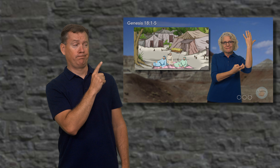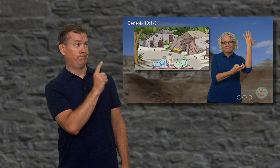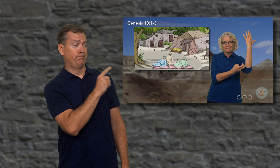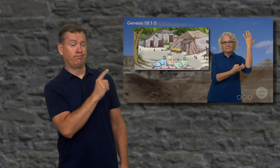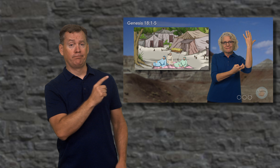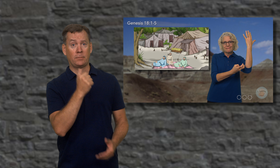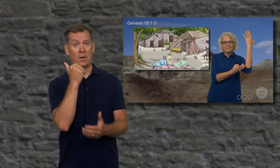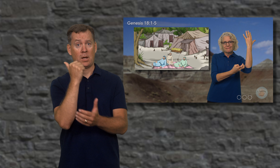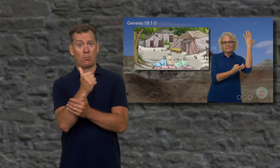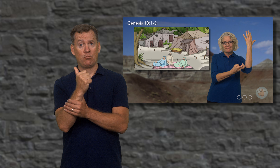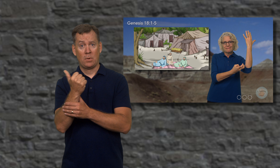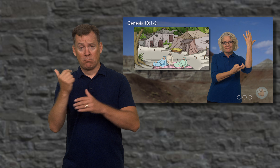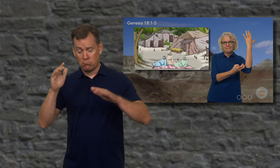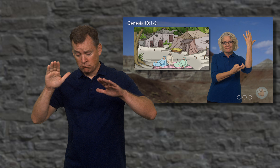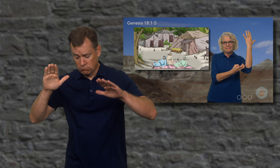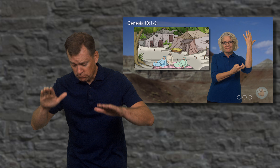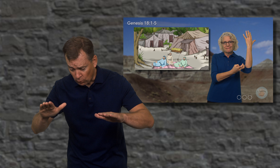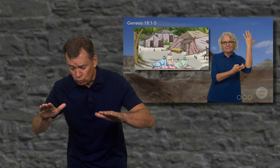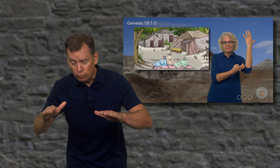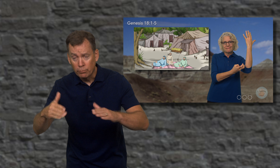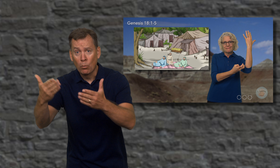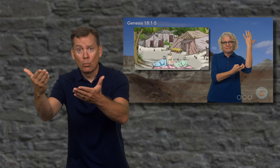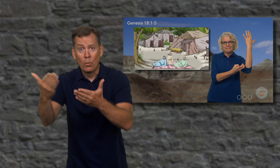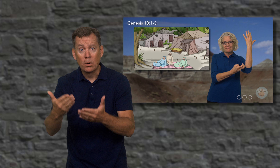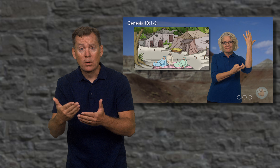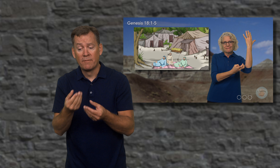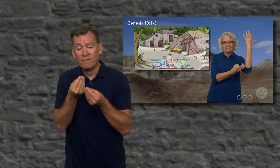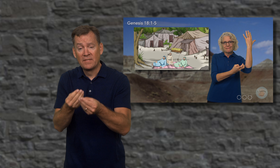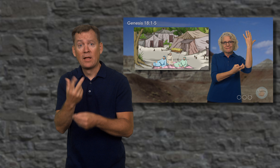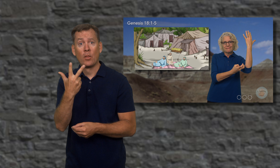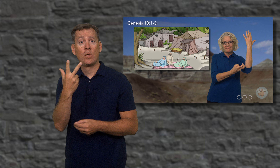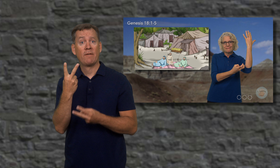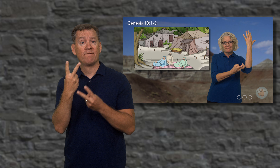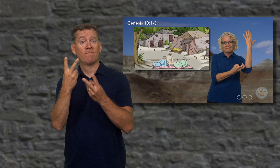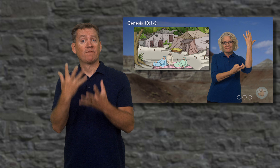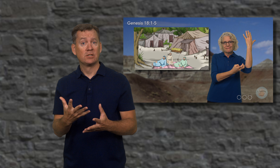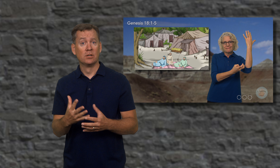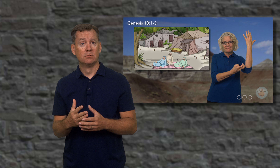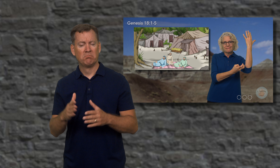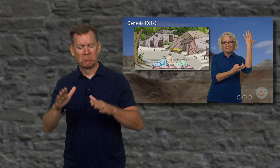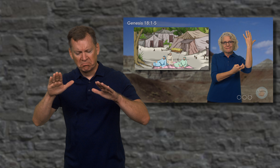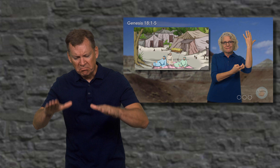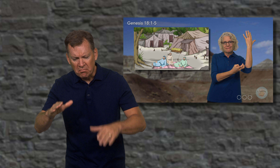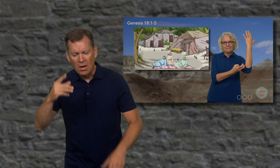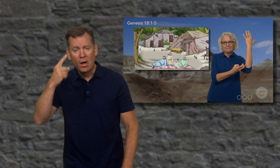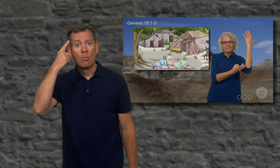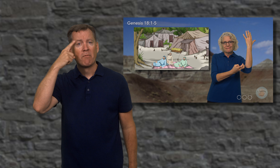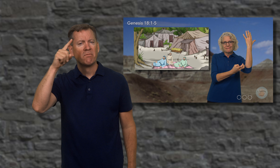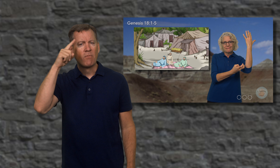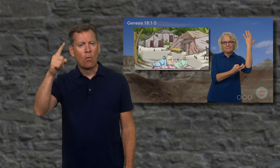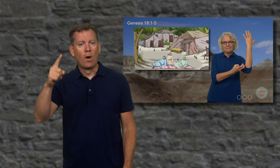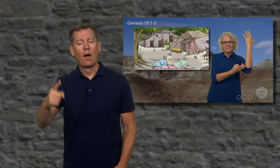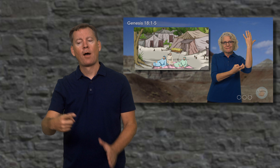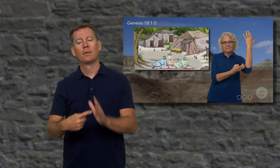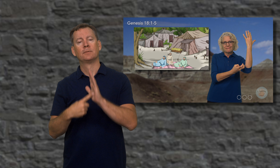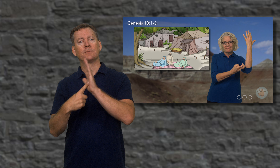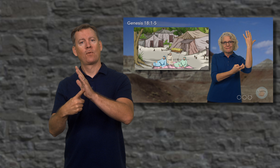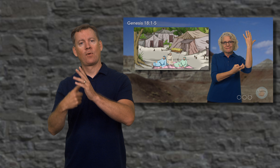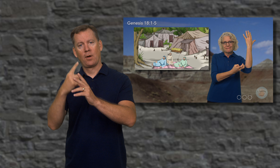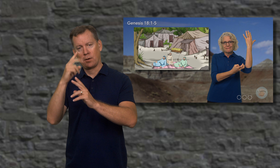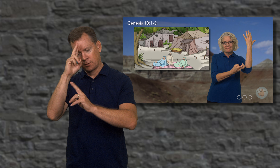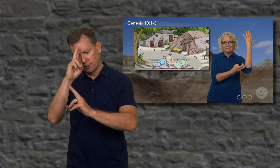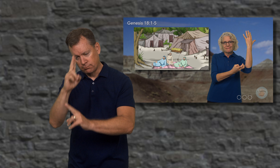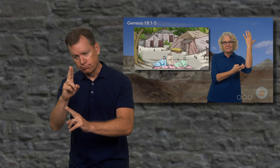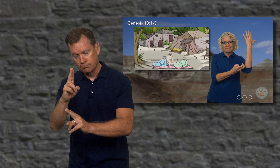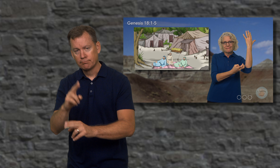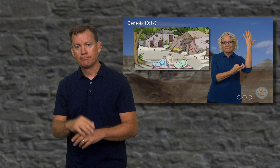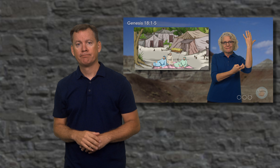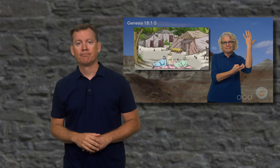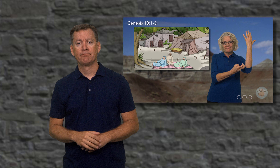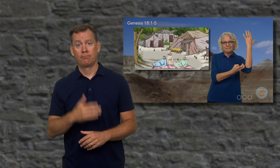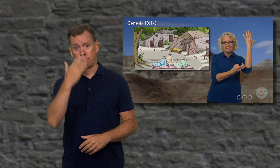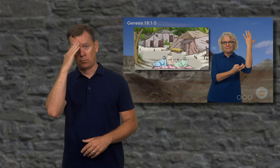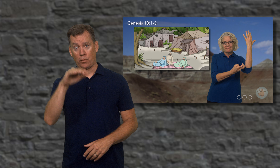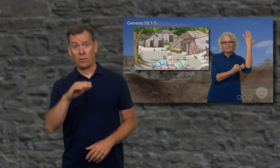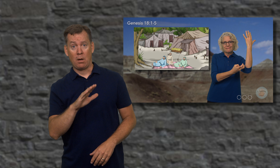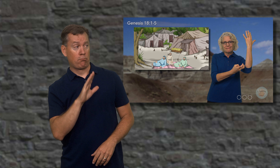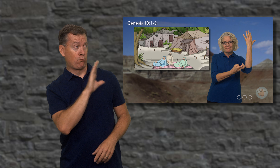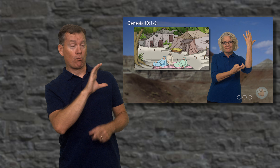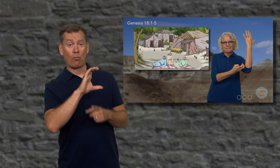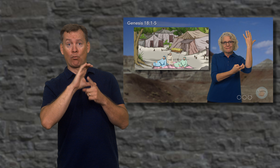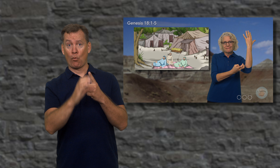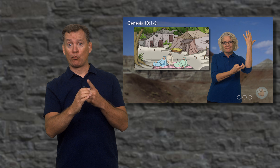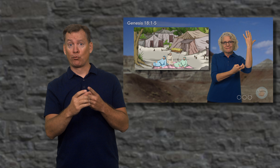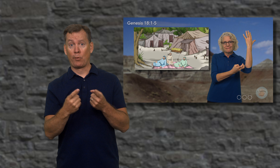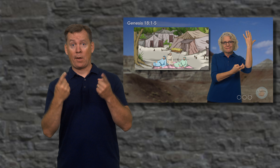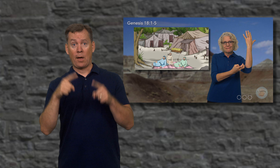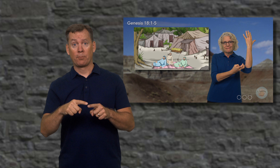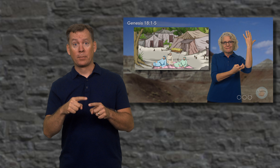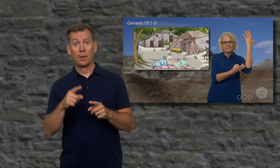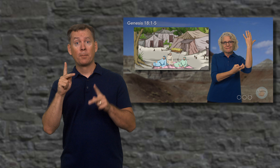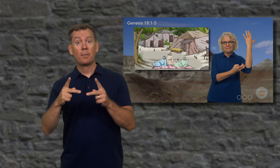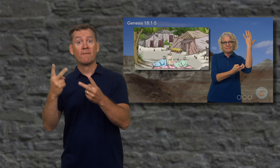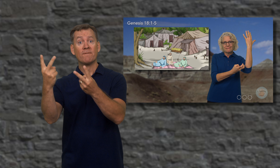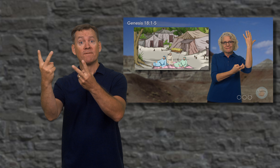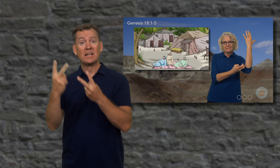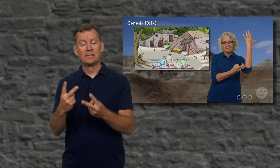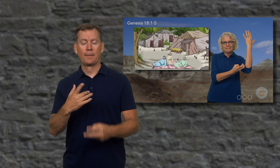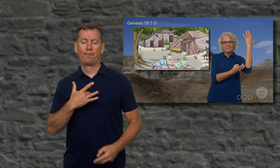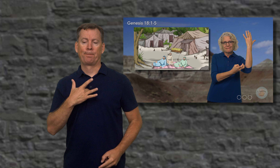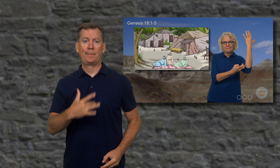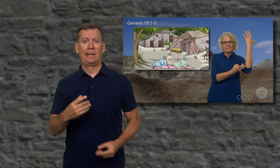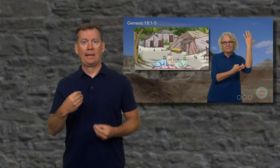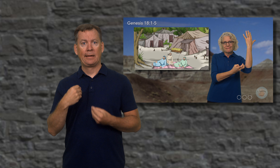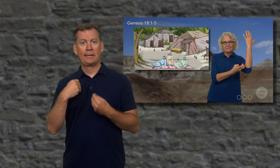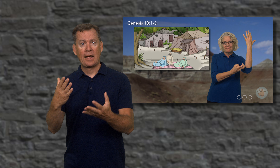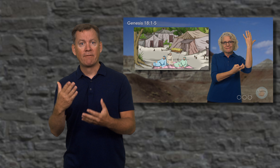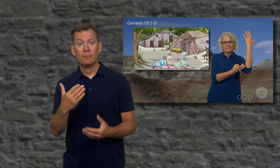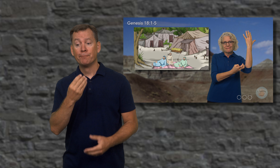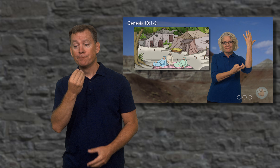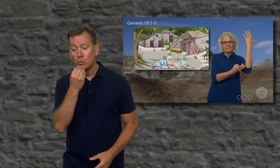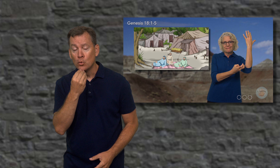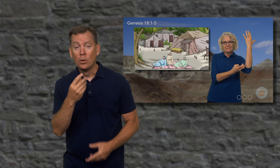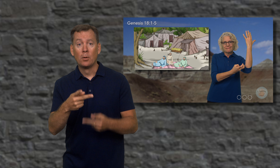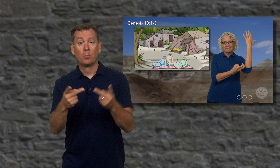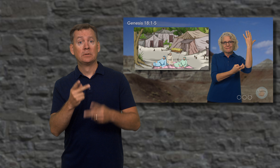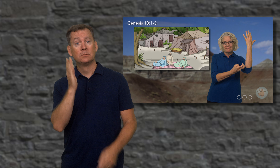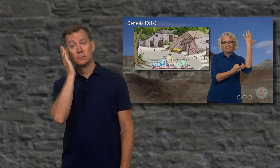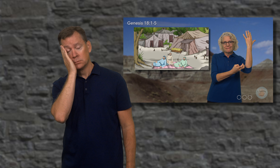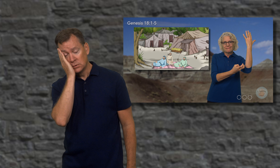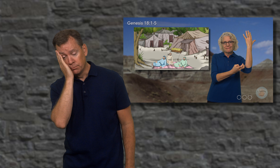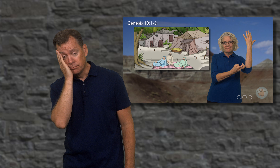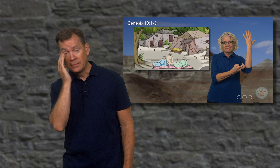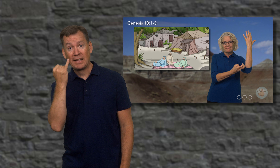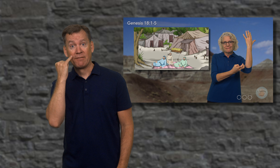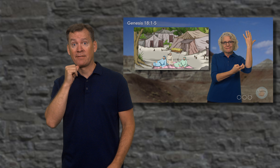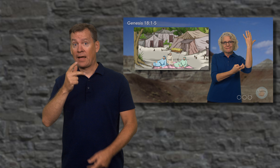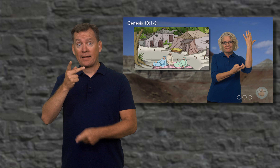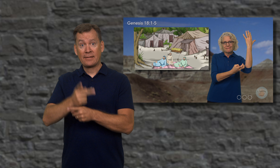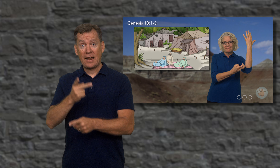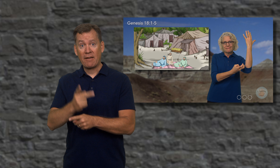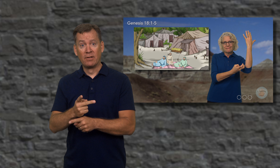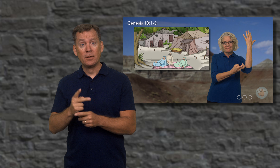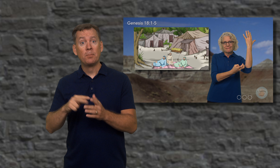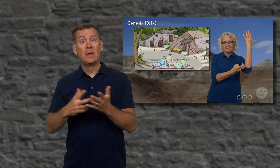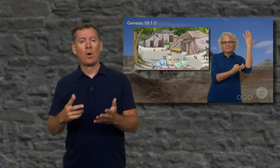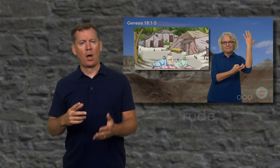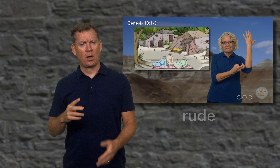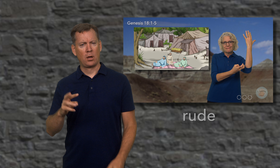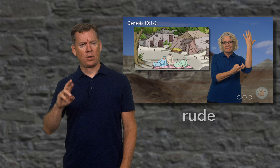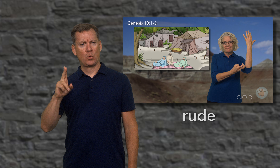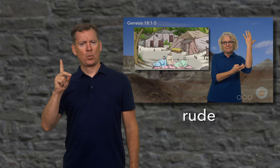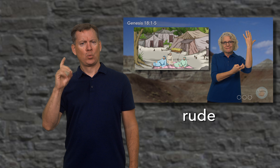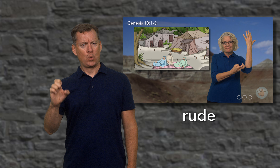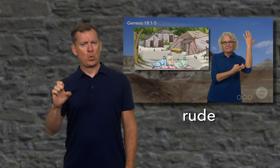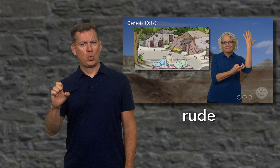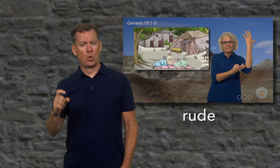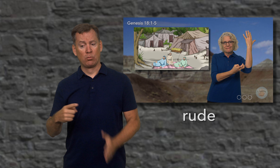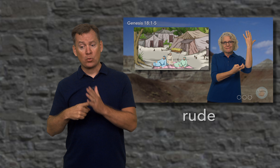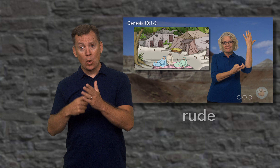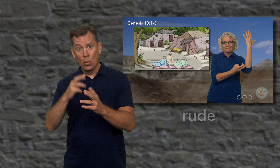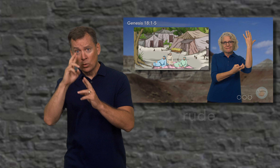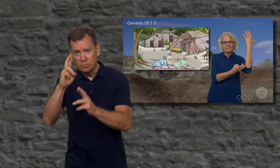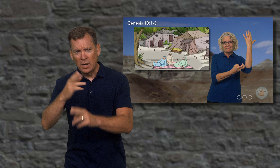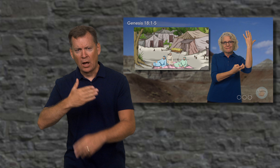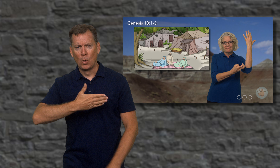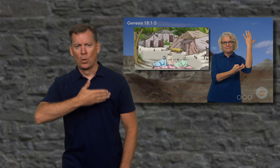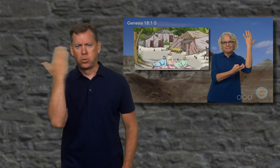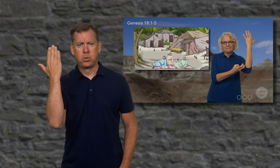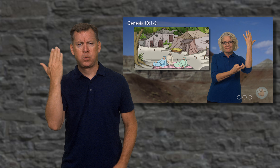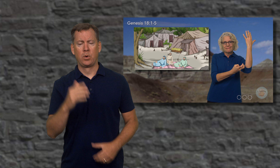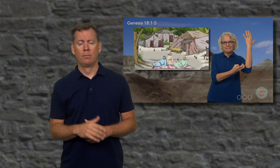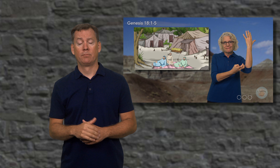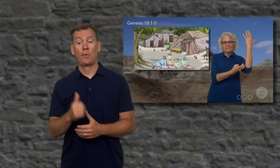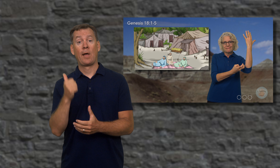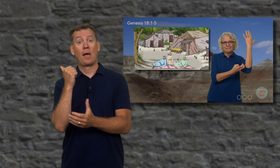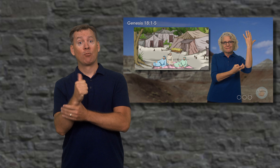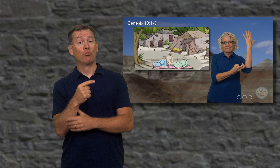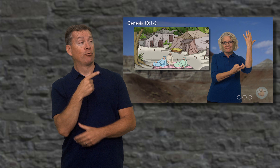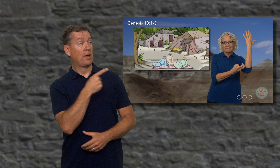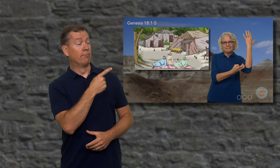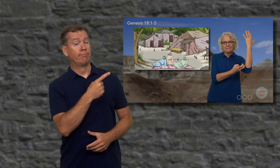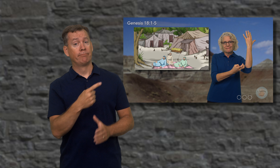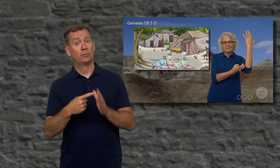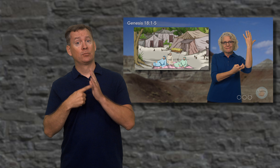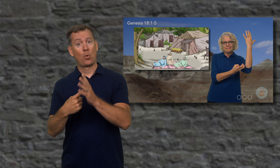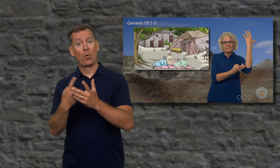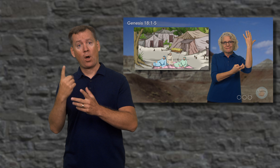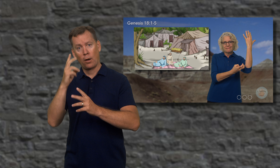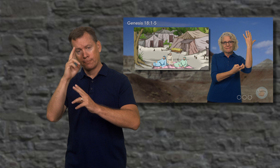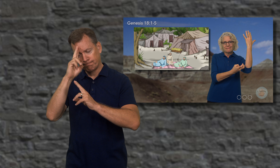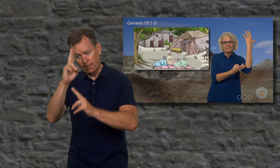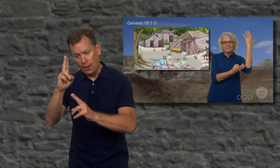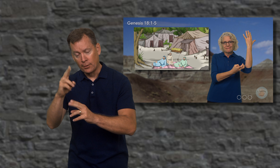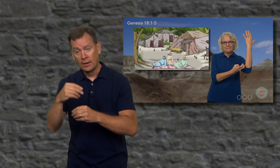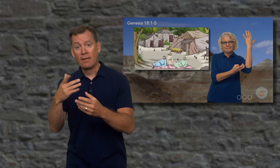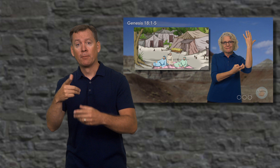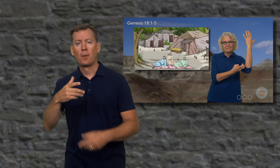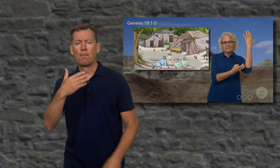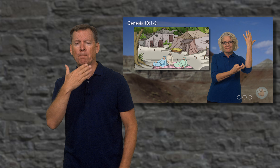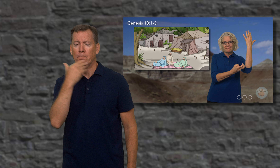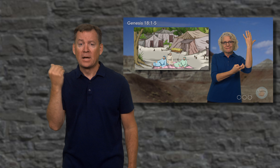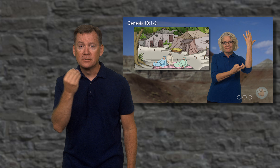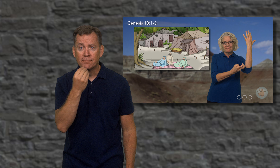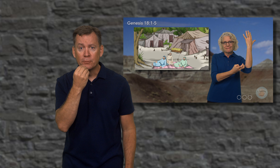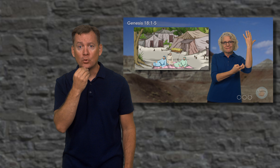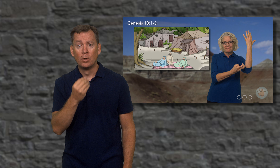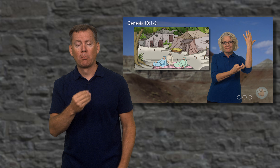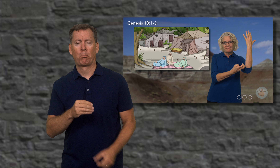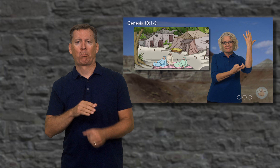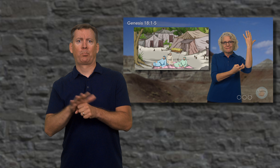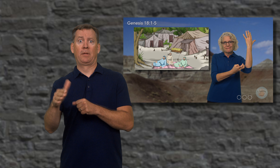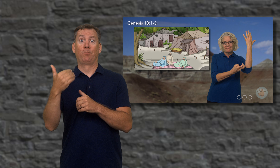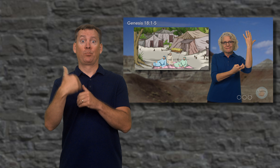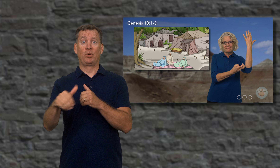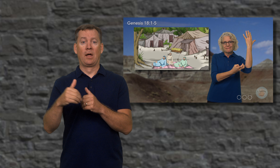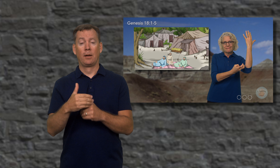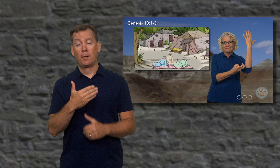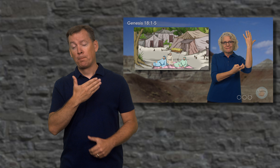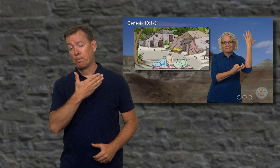This is why you have passed your servant’s way. After that, you may continue on your way.”